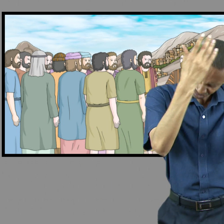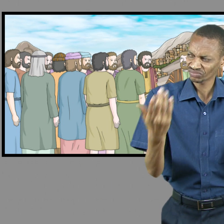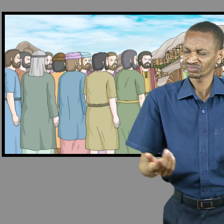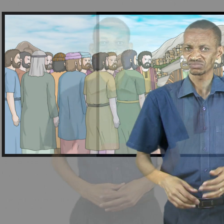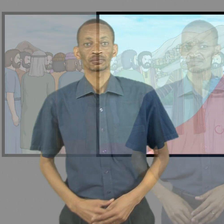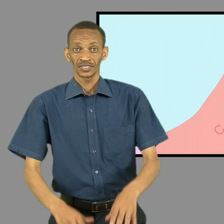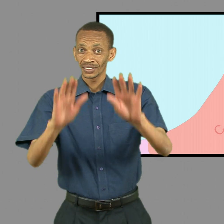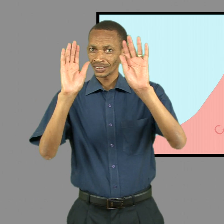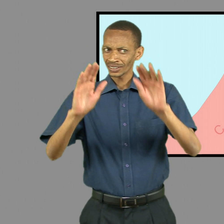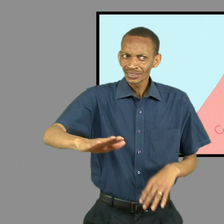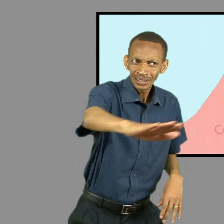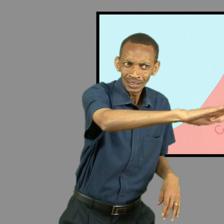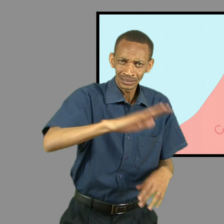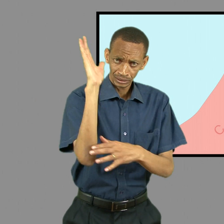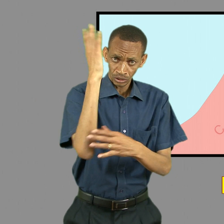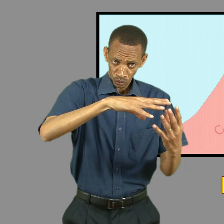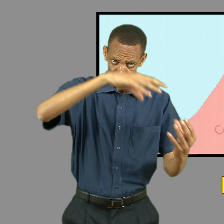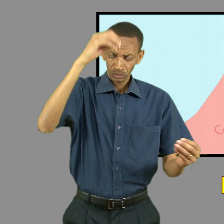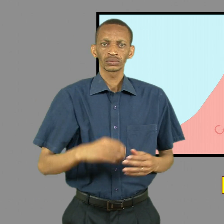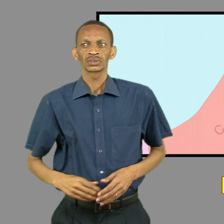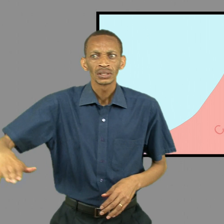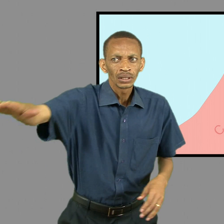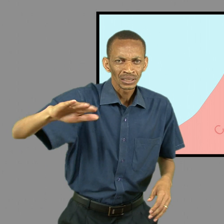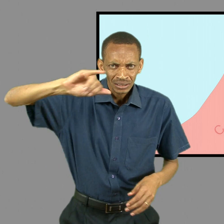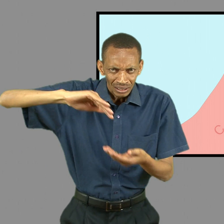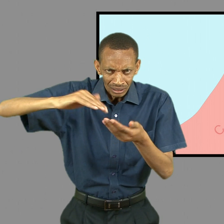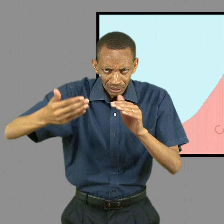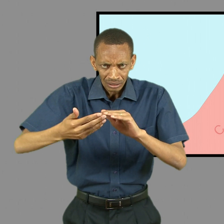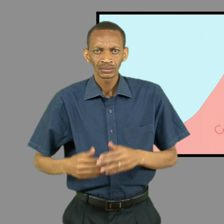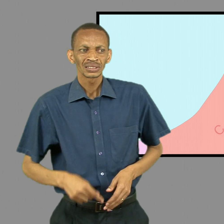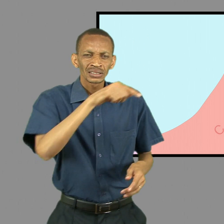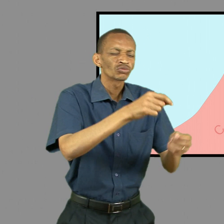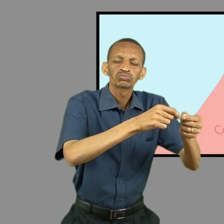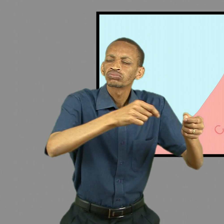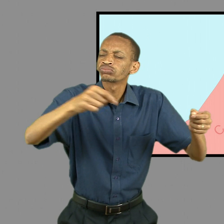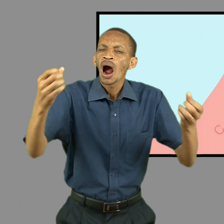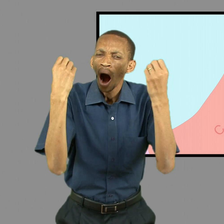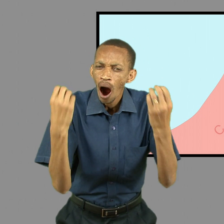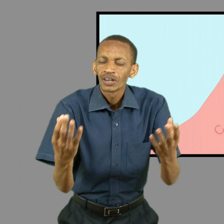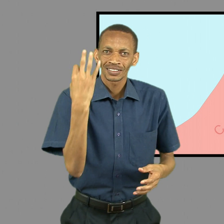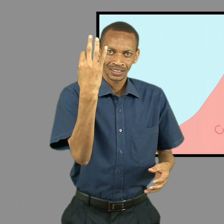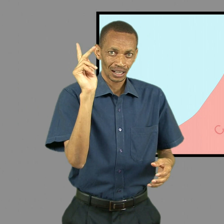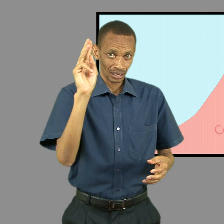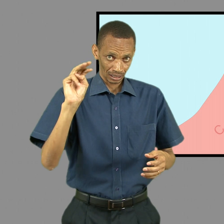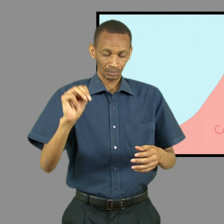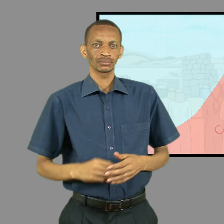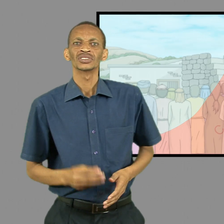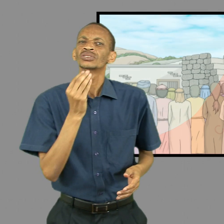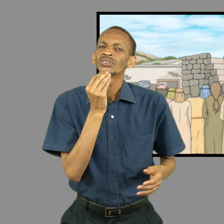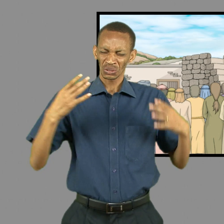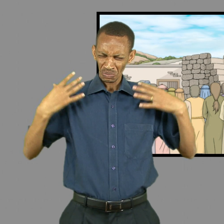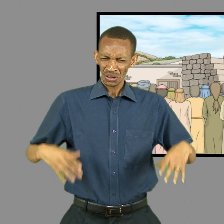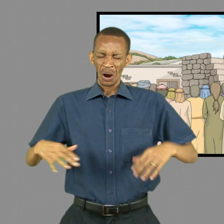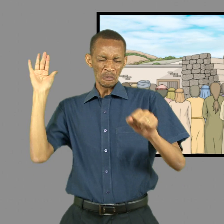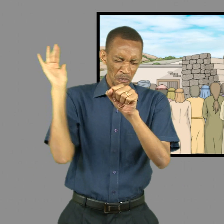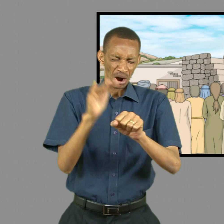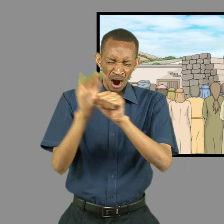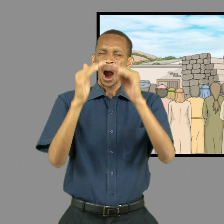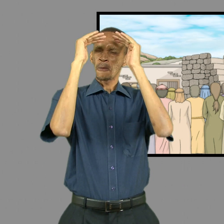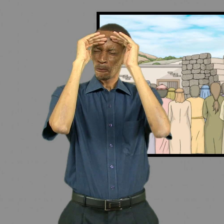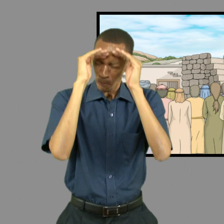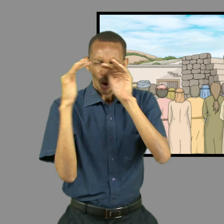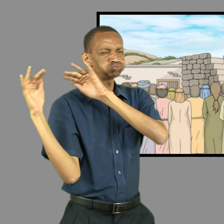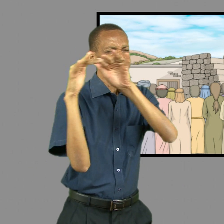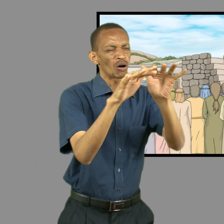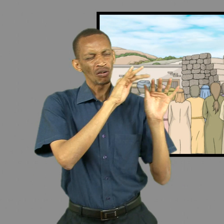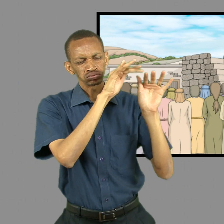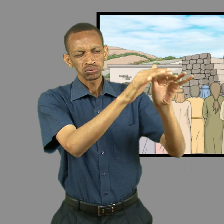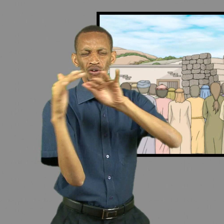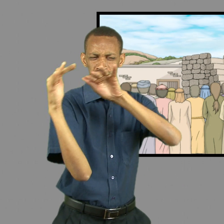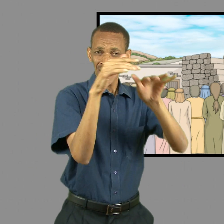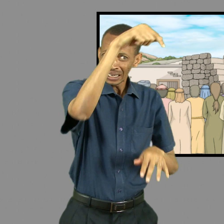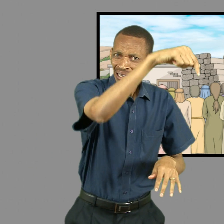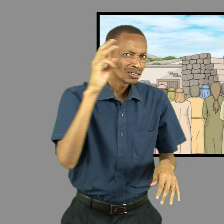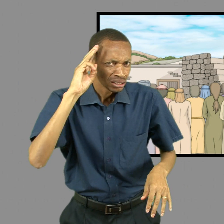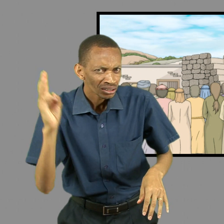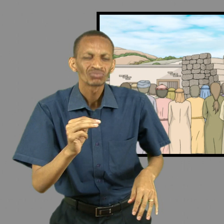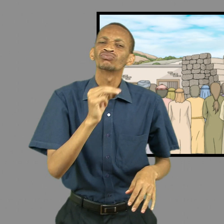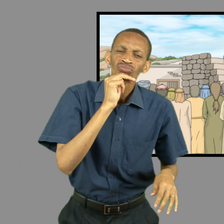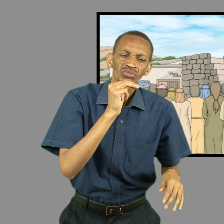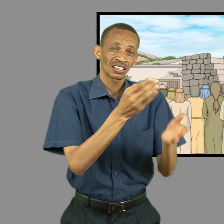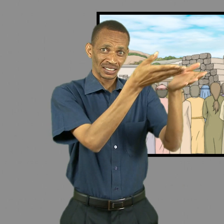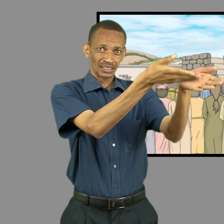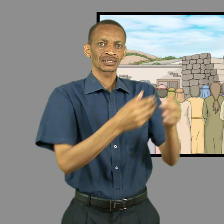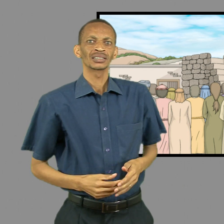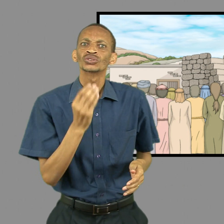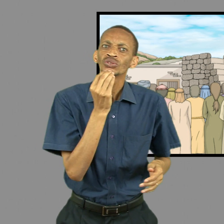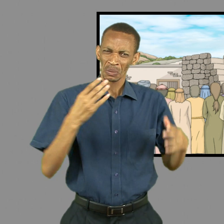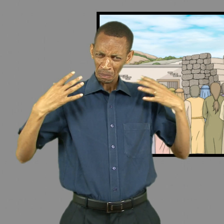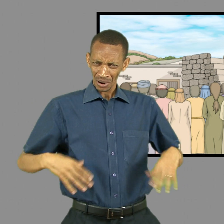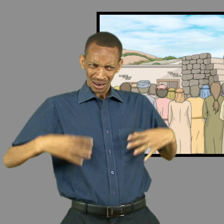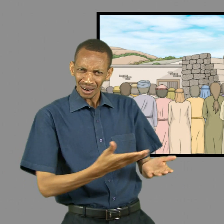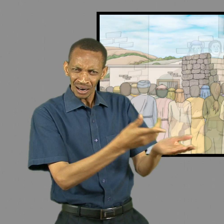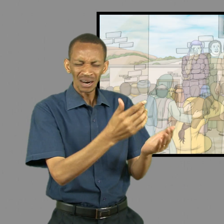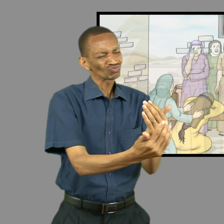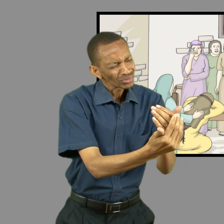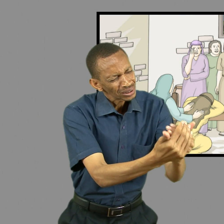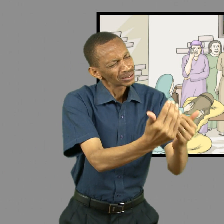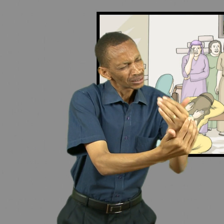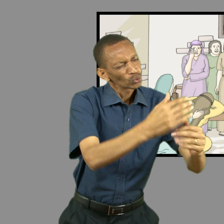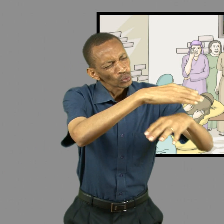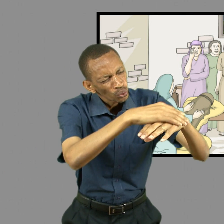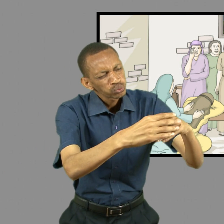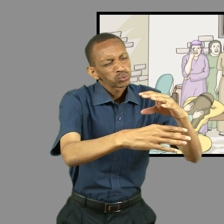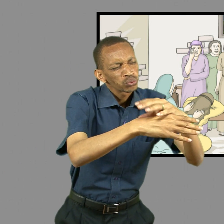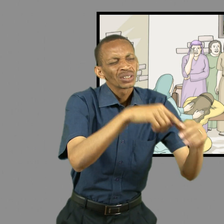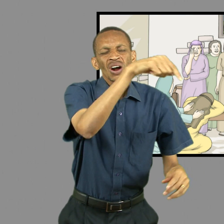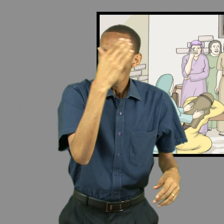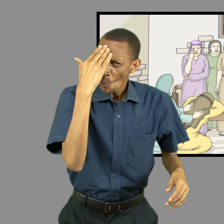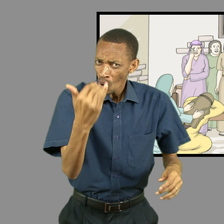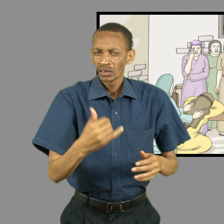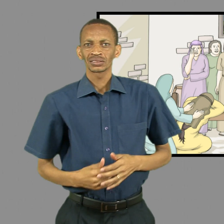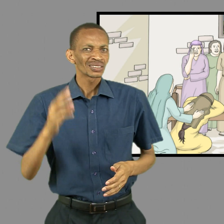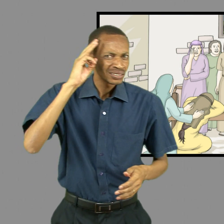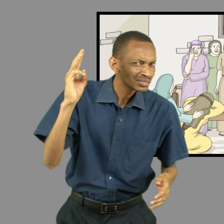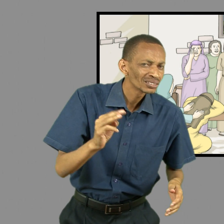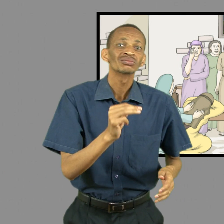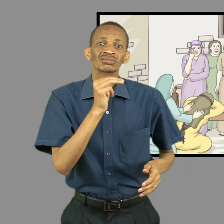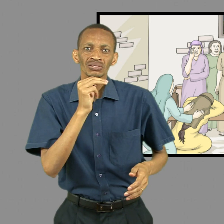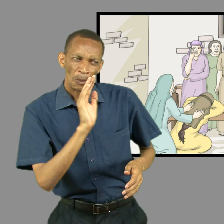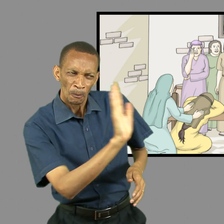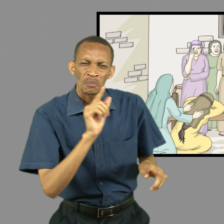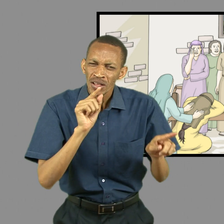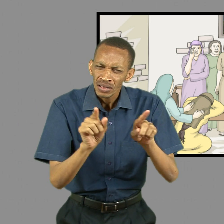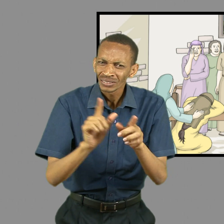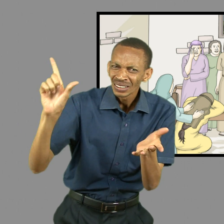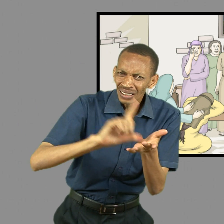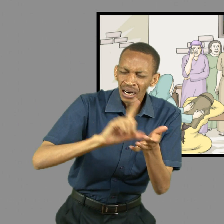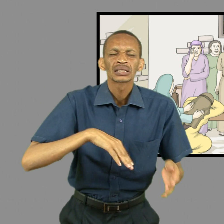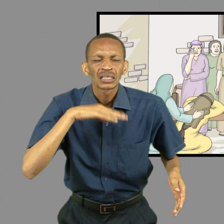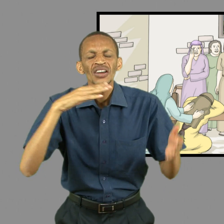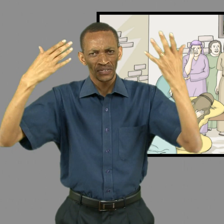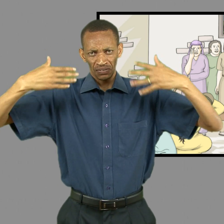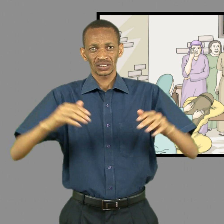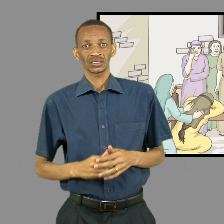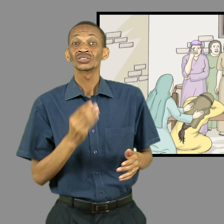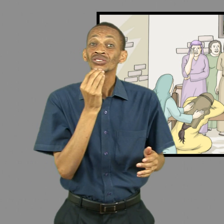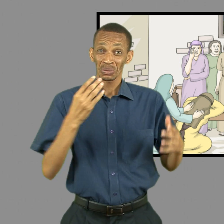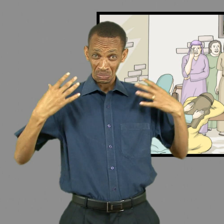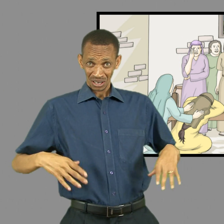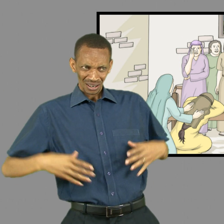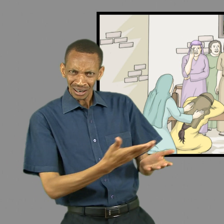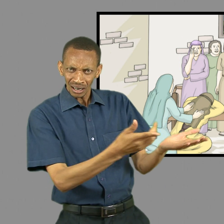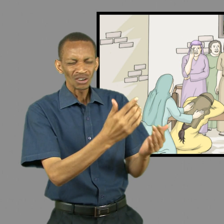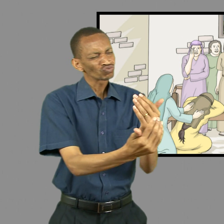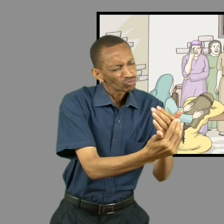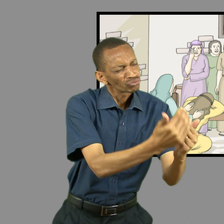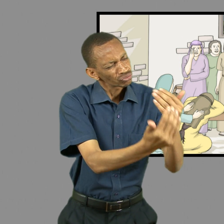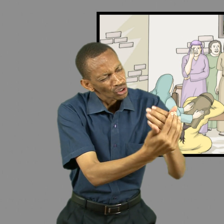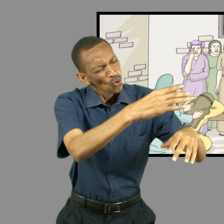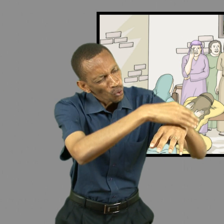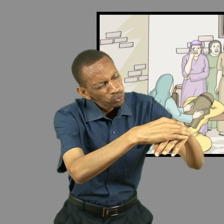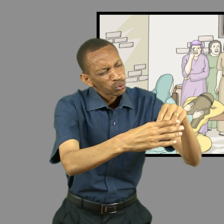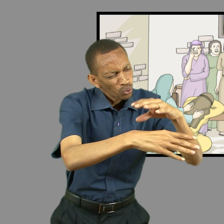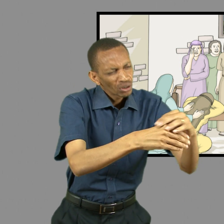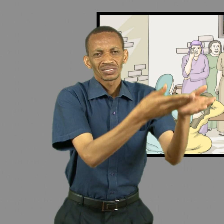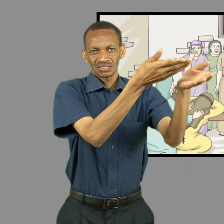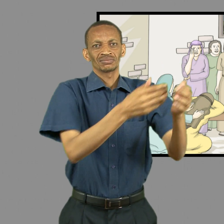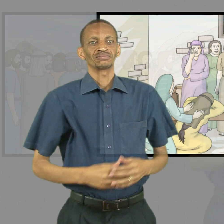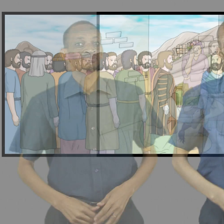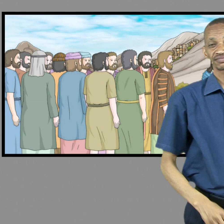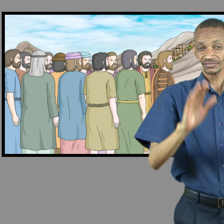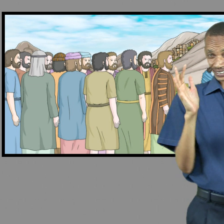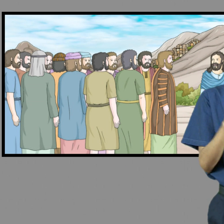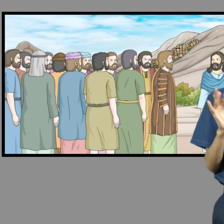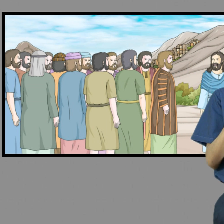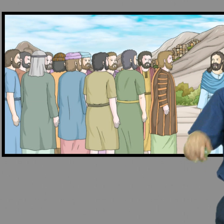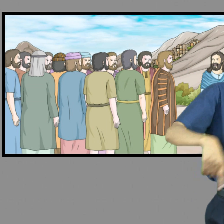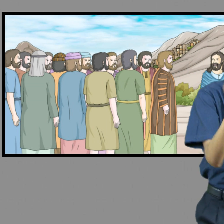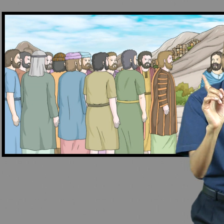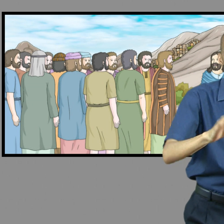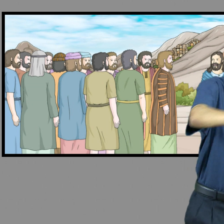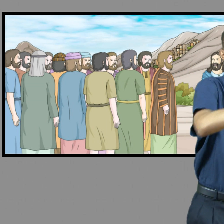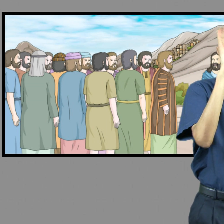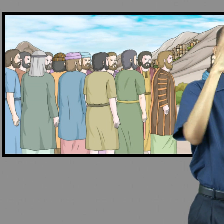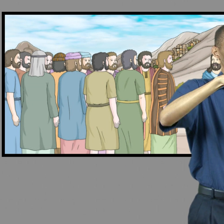Now Bethany was near Jerusalem, a little less than two miles away, and many of the Jews had come to Martha and Mary to console them in the loss of their brother.